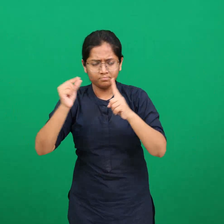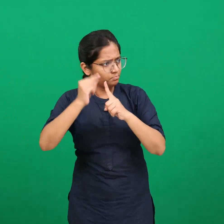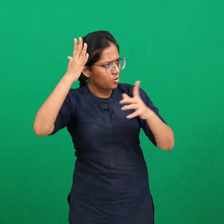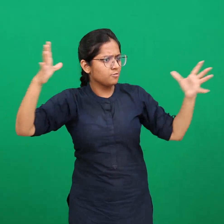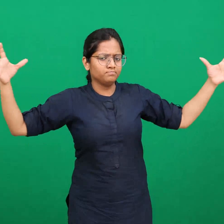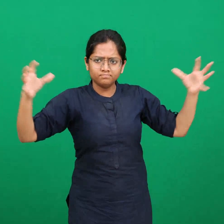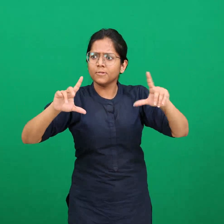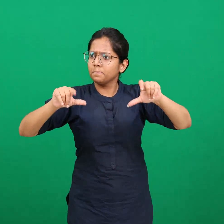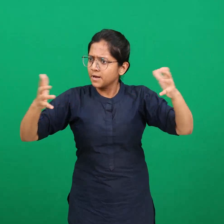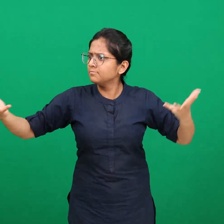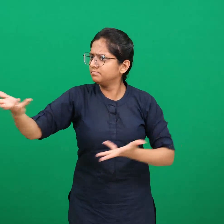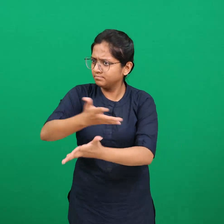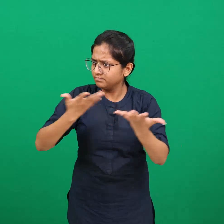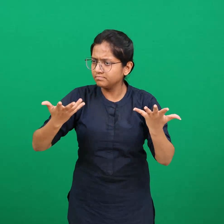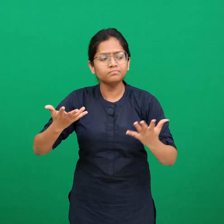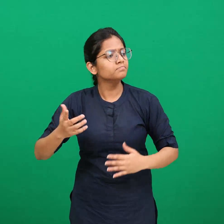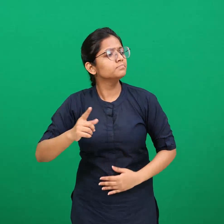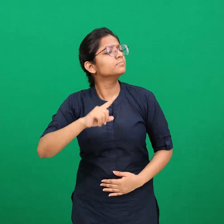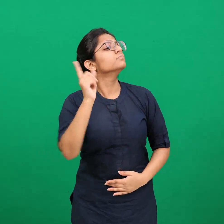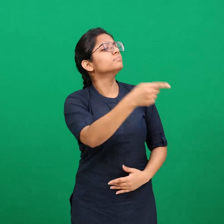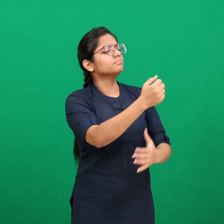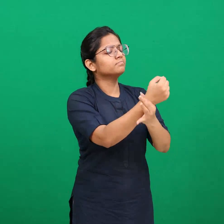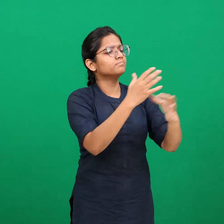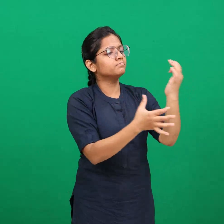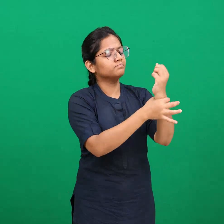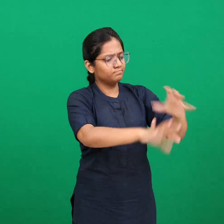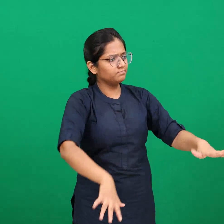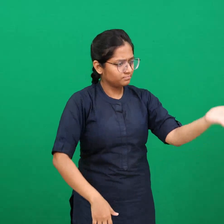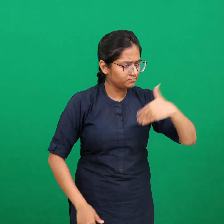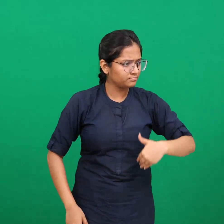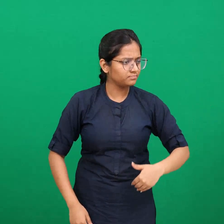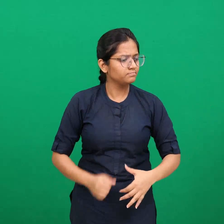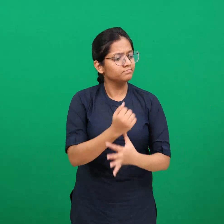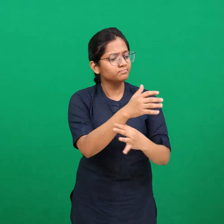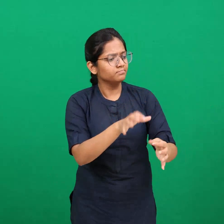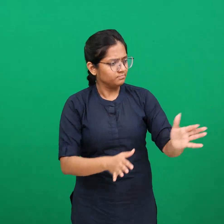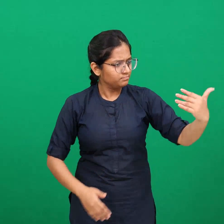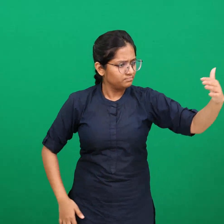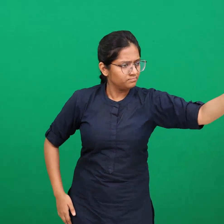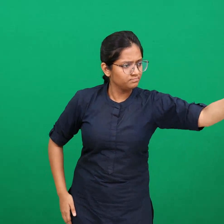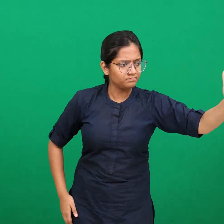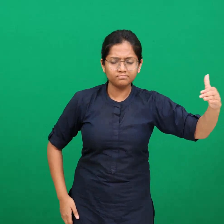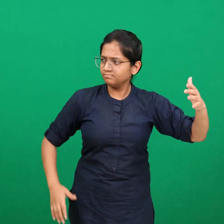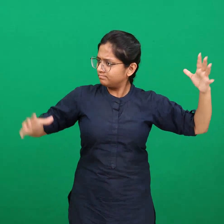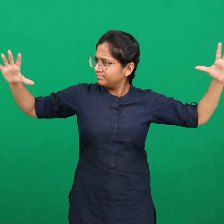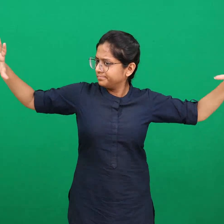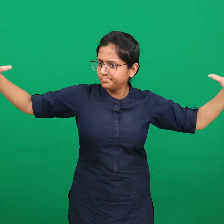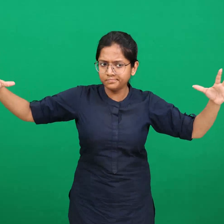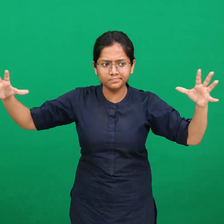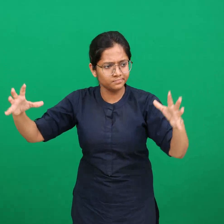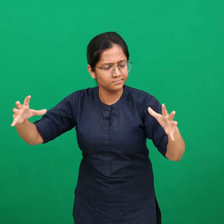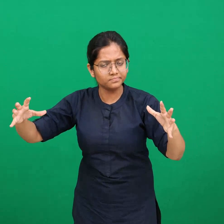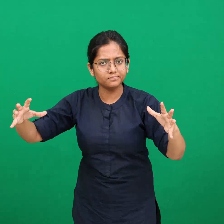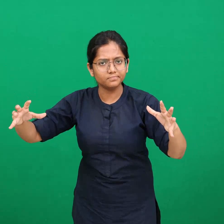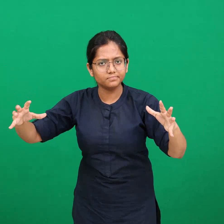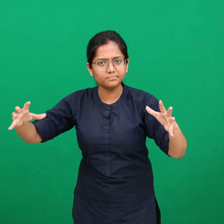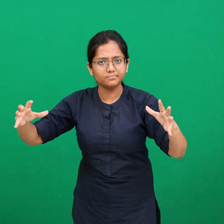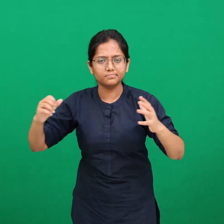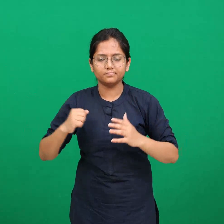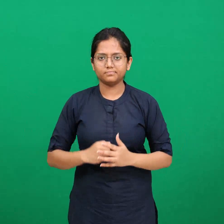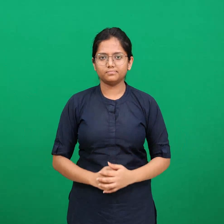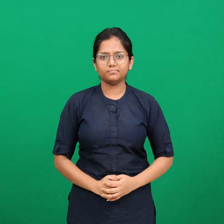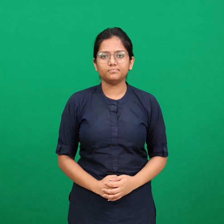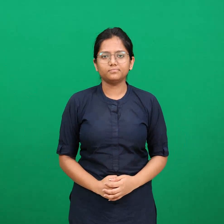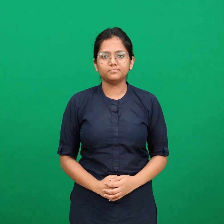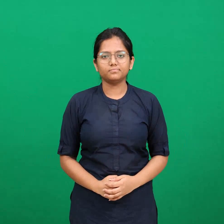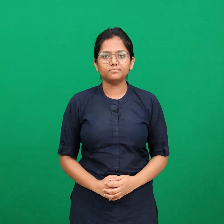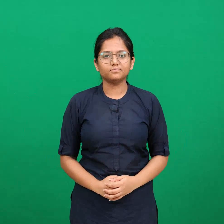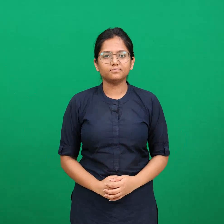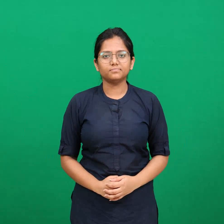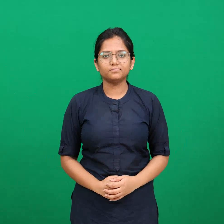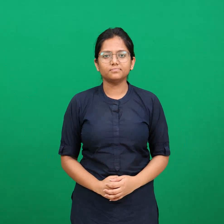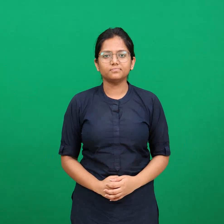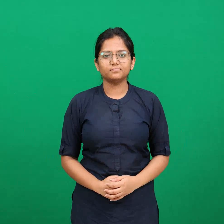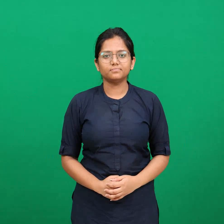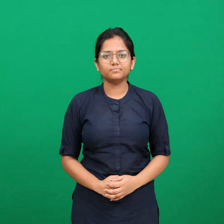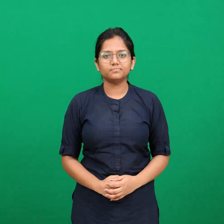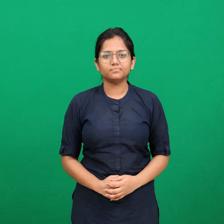Then he brought Paul down and had him stand before them.